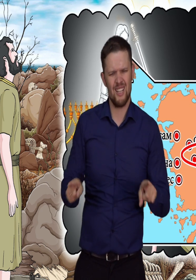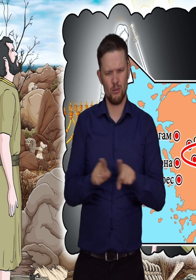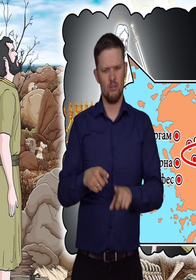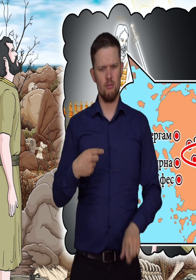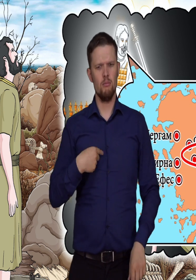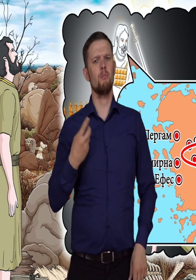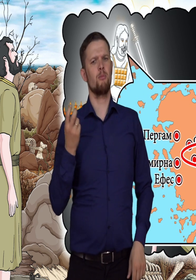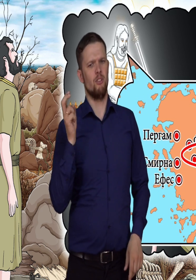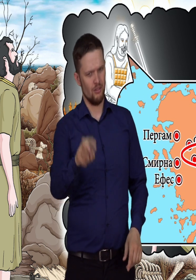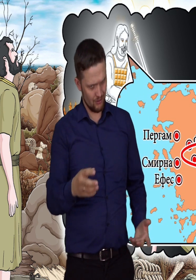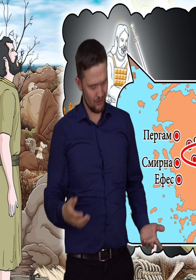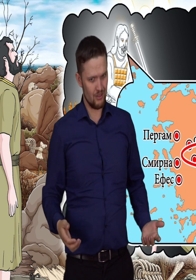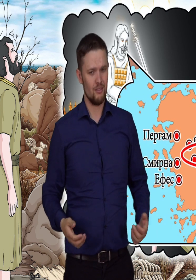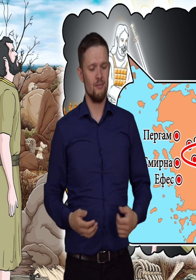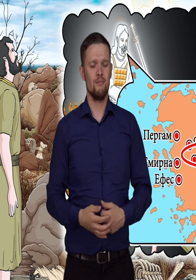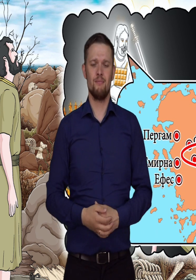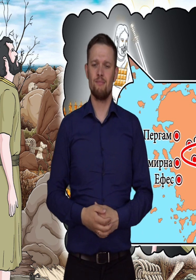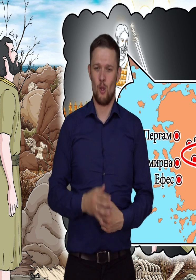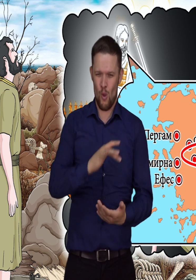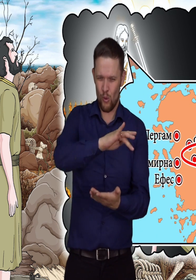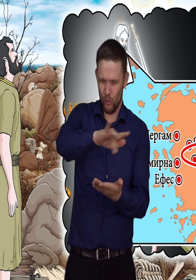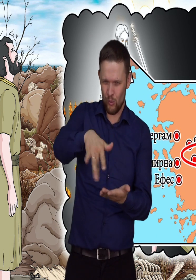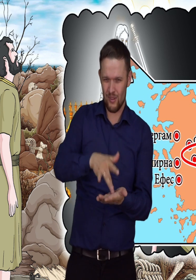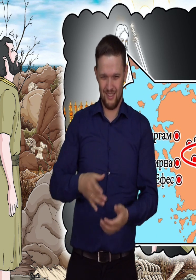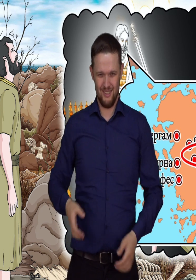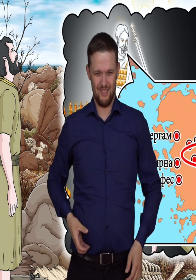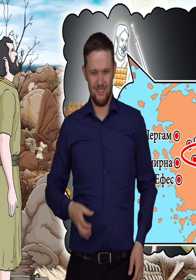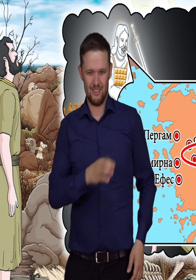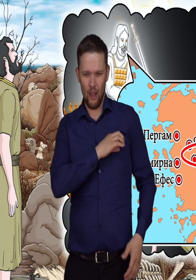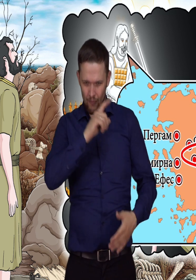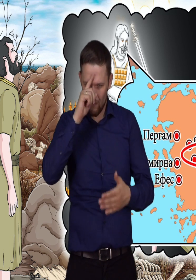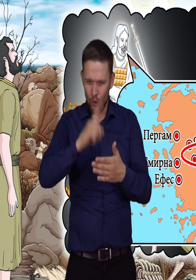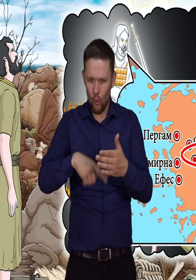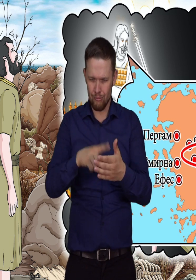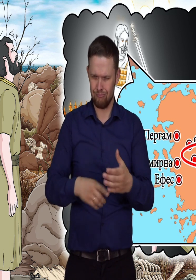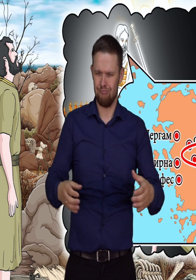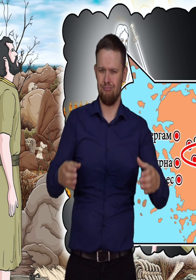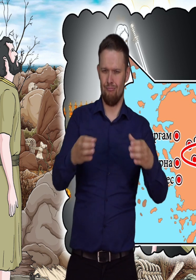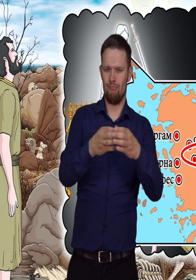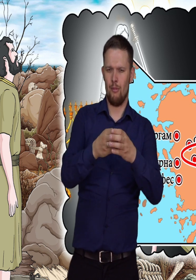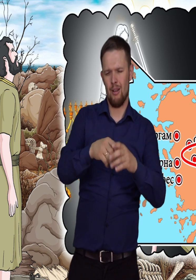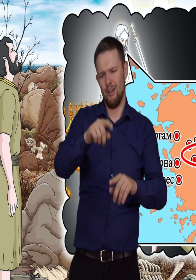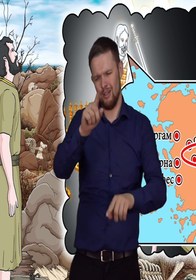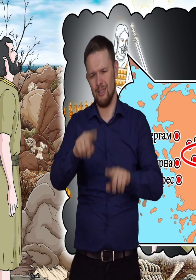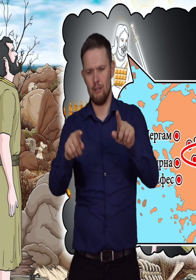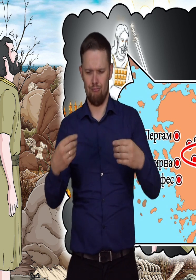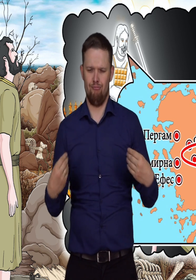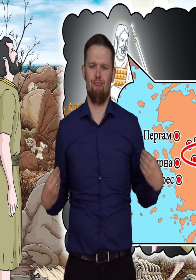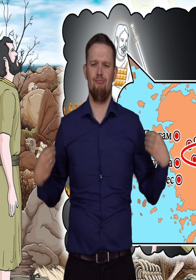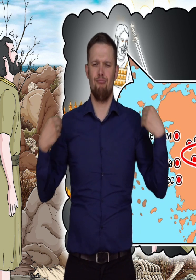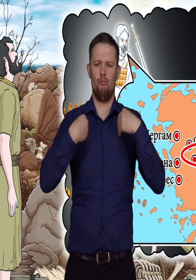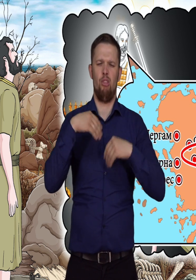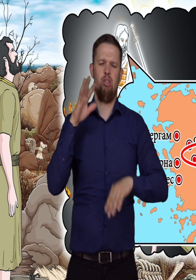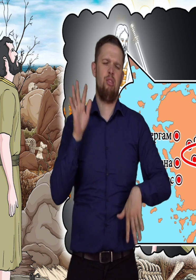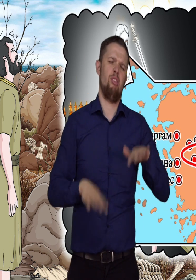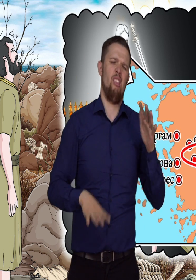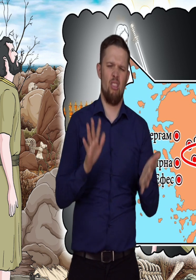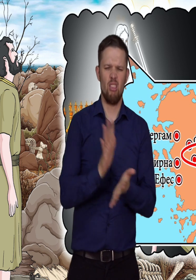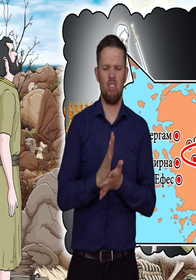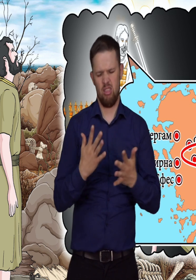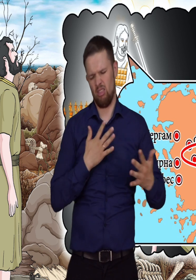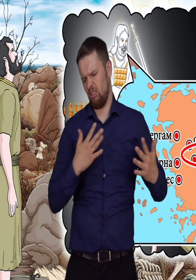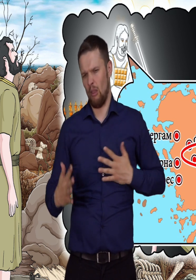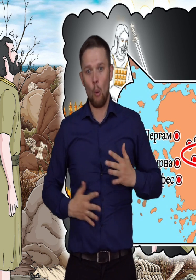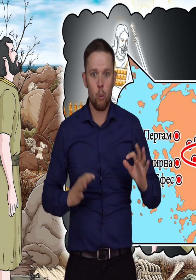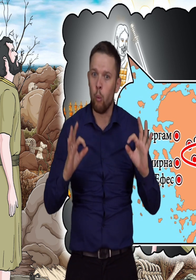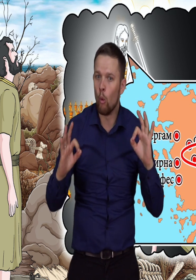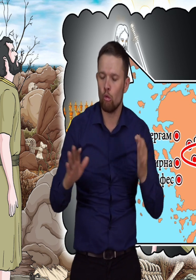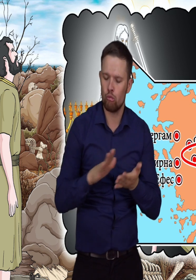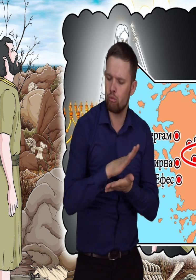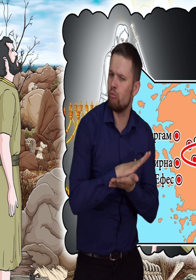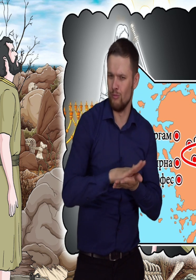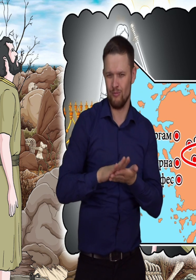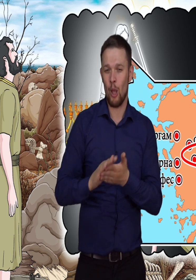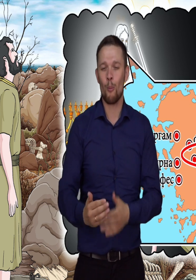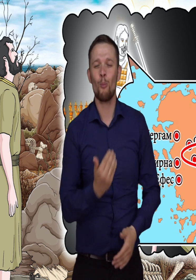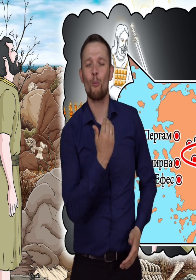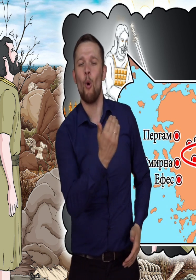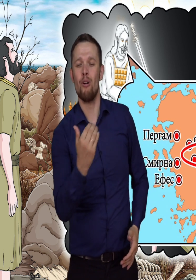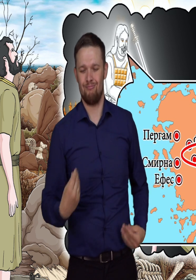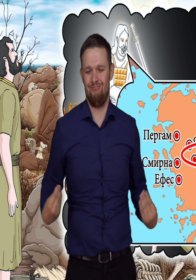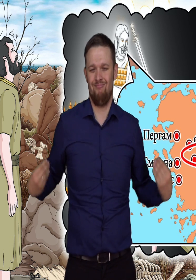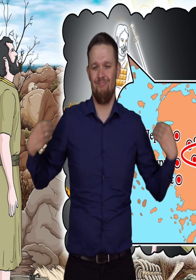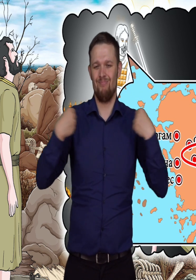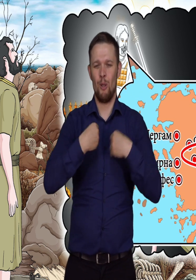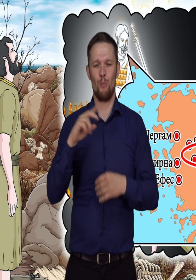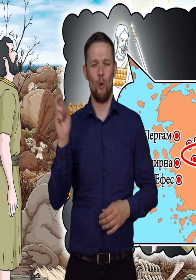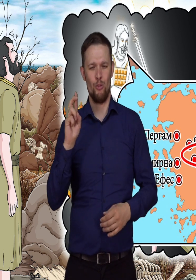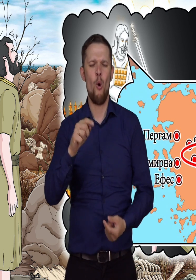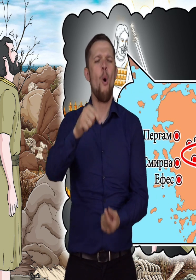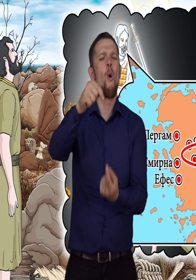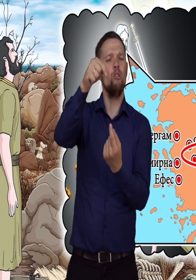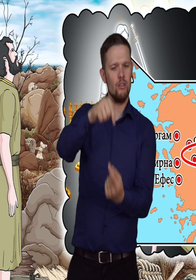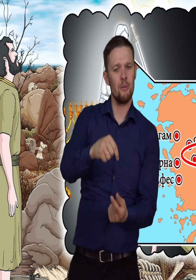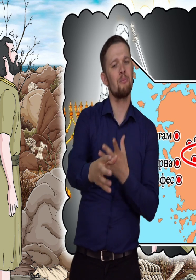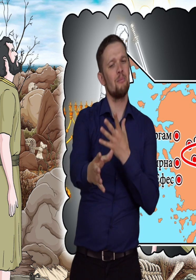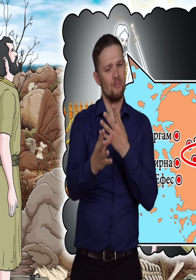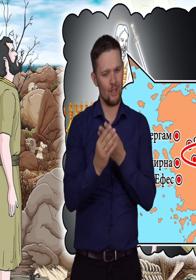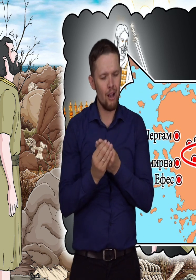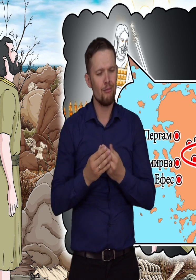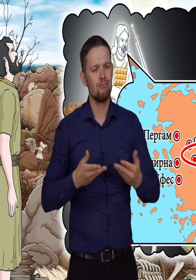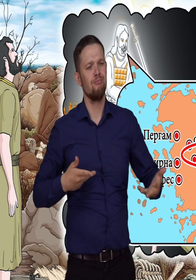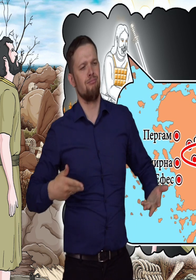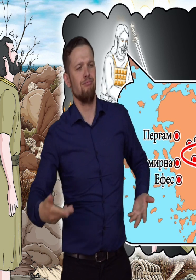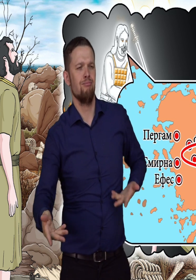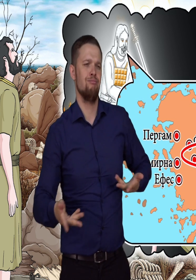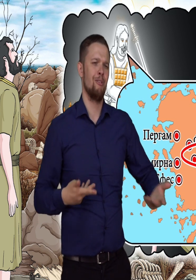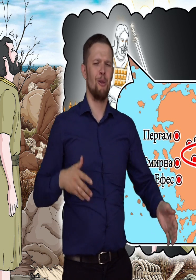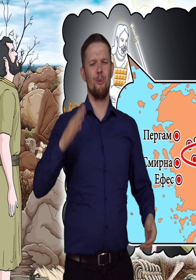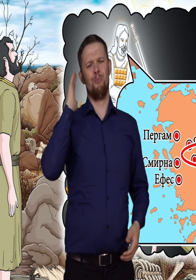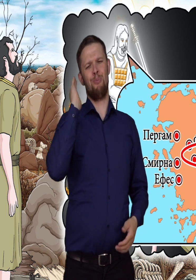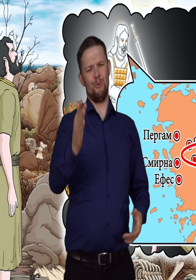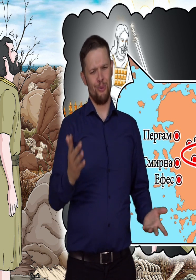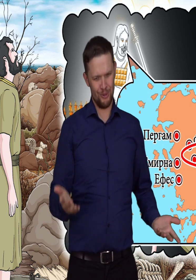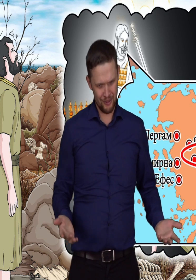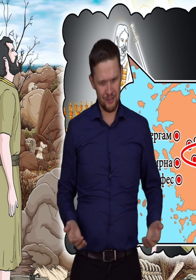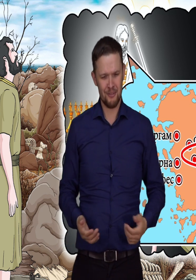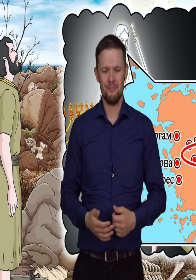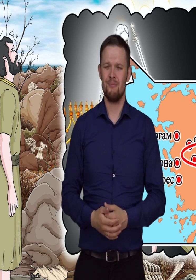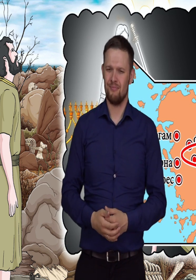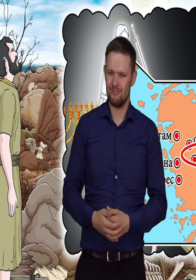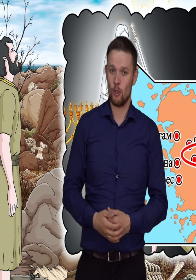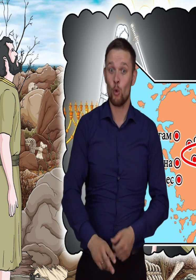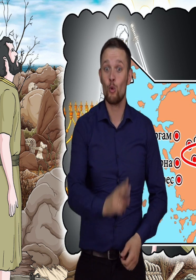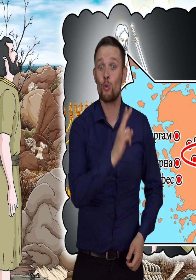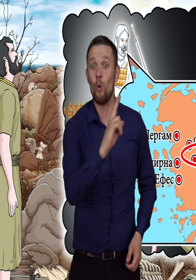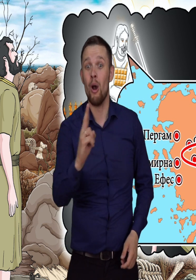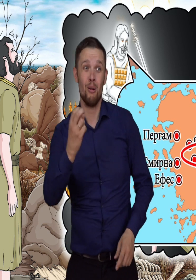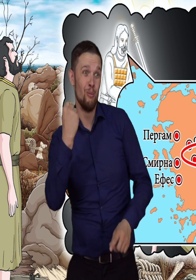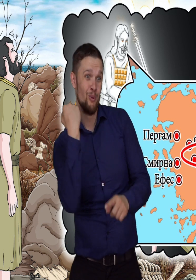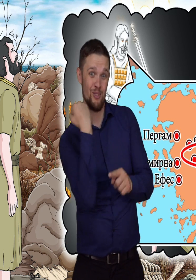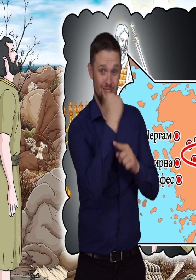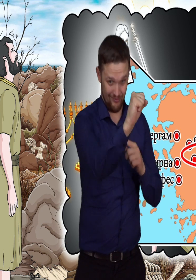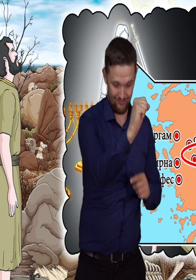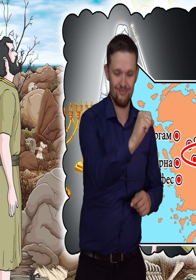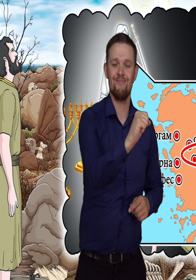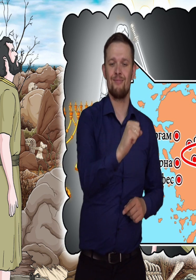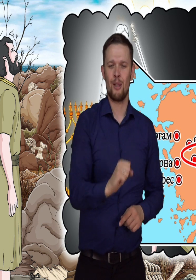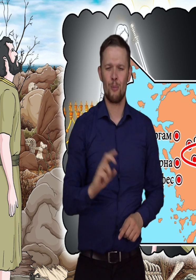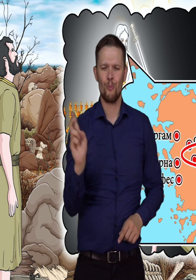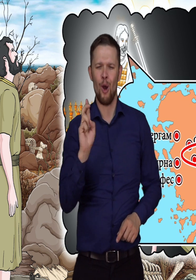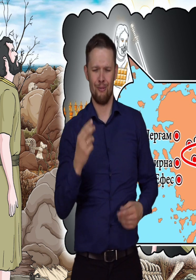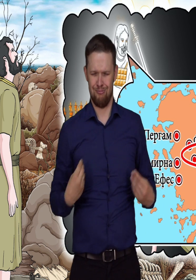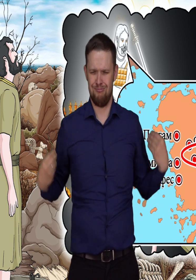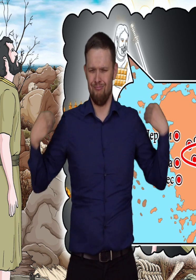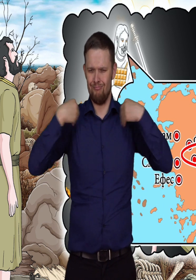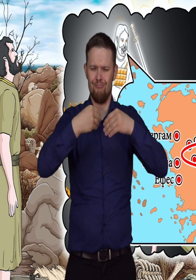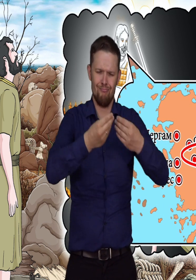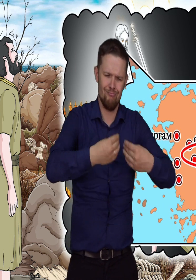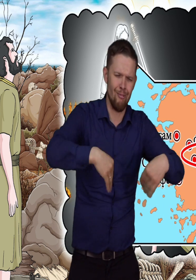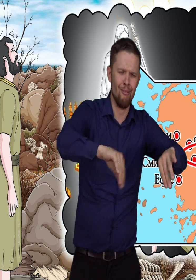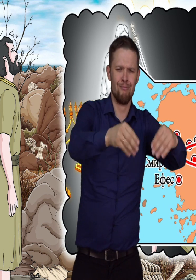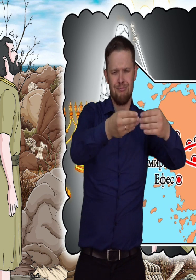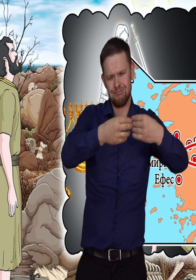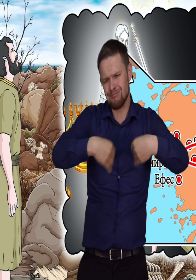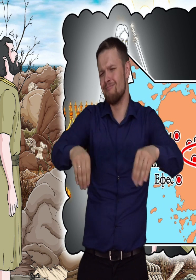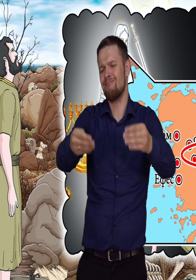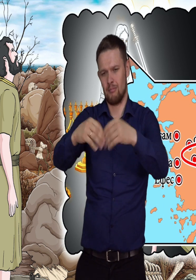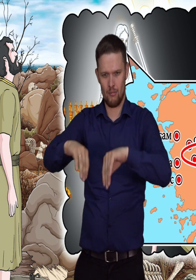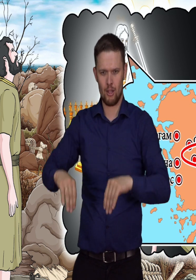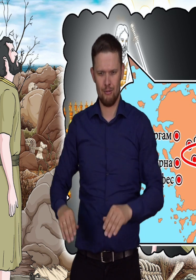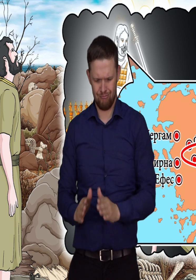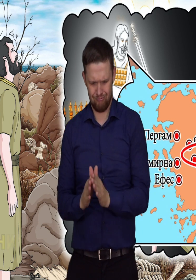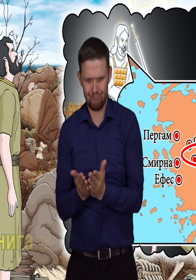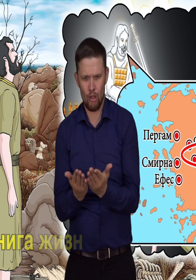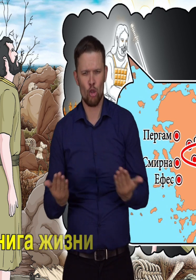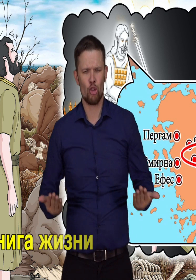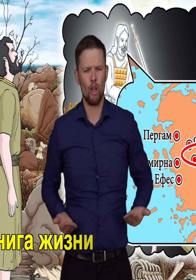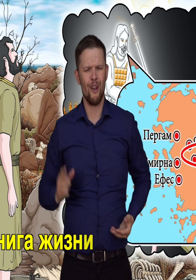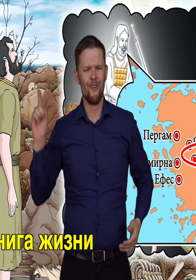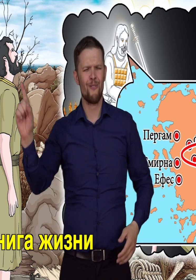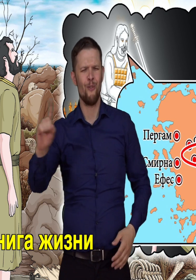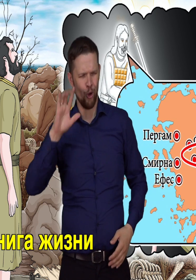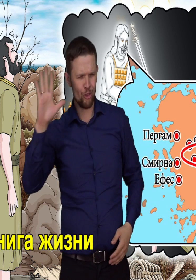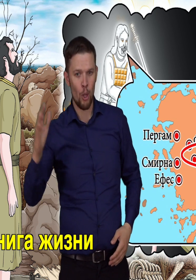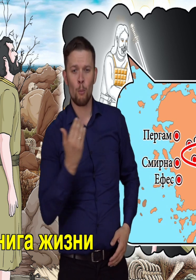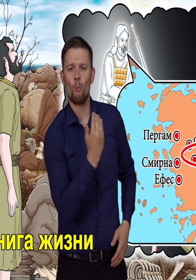But you do have a few people in Sardis who have not soiled their garments, and because they are worthy, they will walk with Me in white. Like them, he who overcomes will be dressed in white.